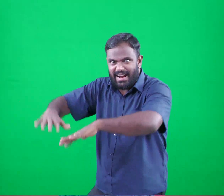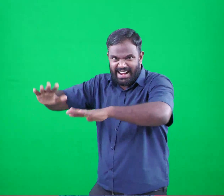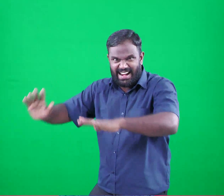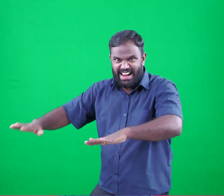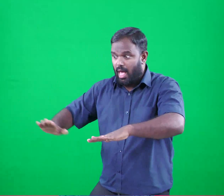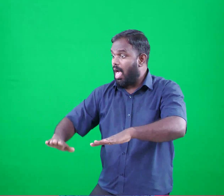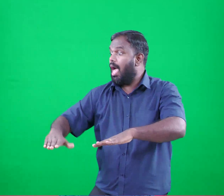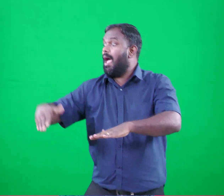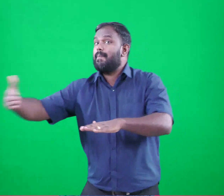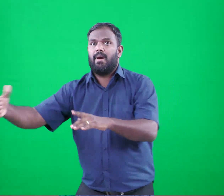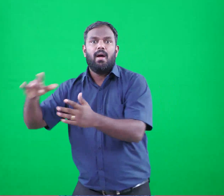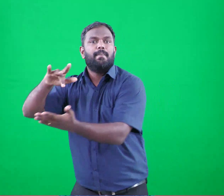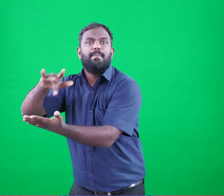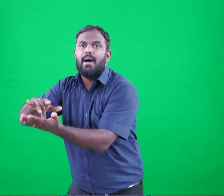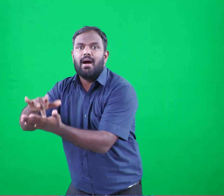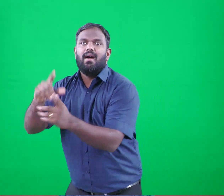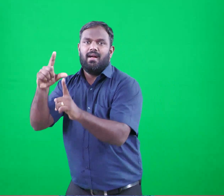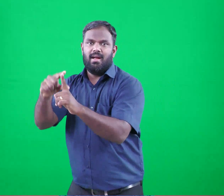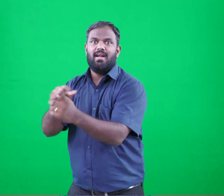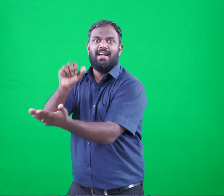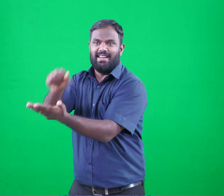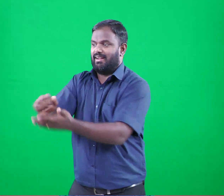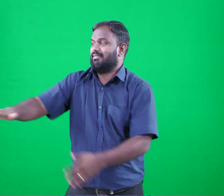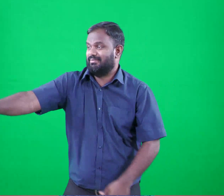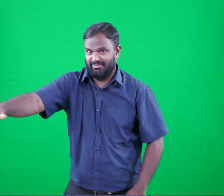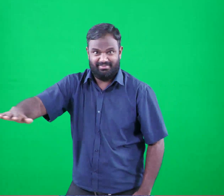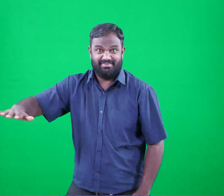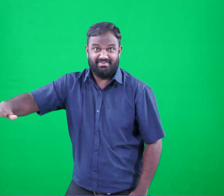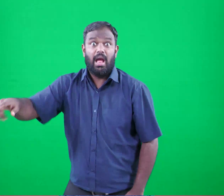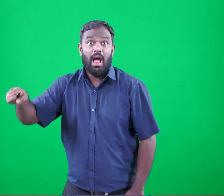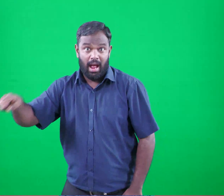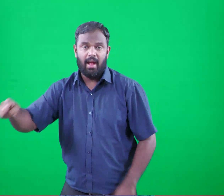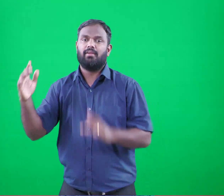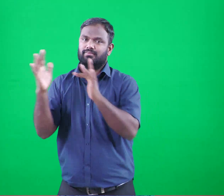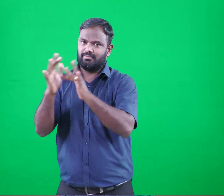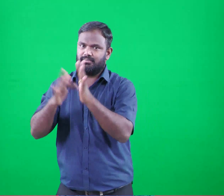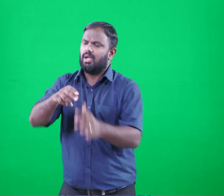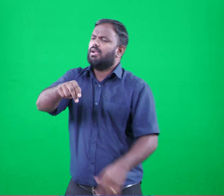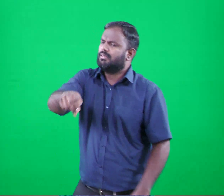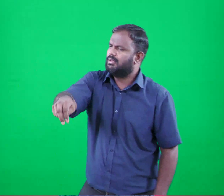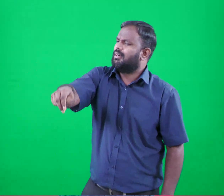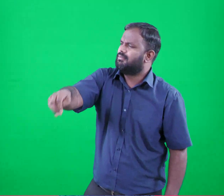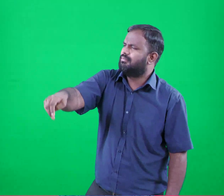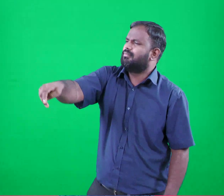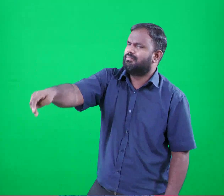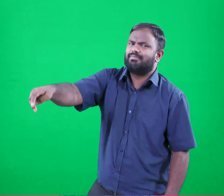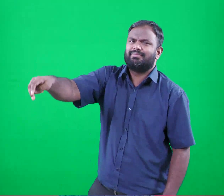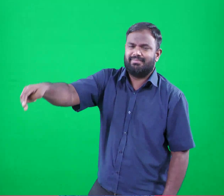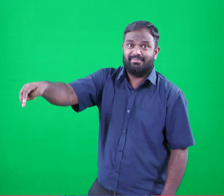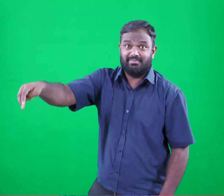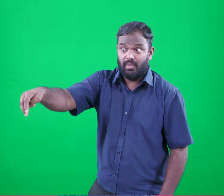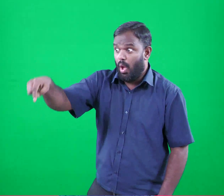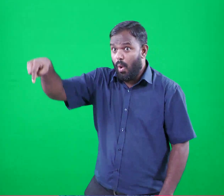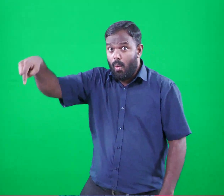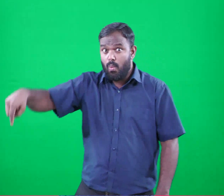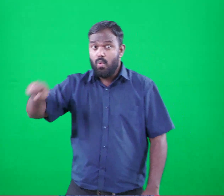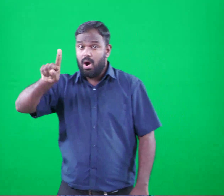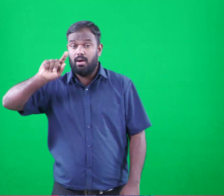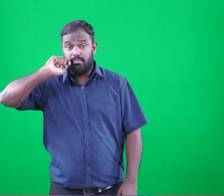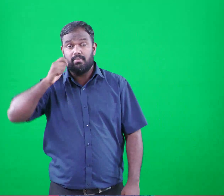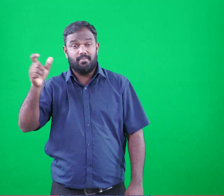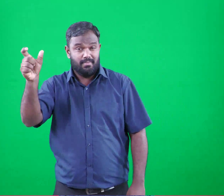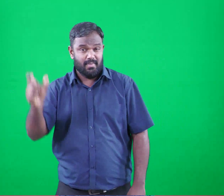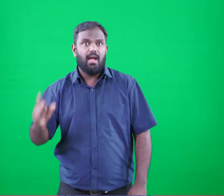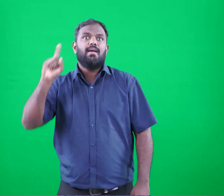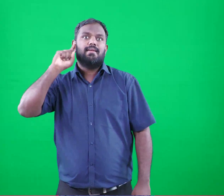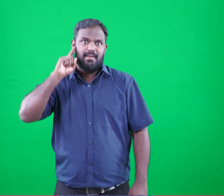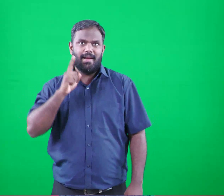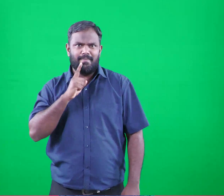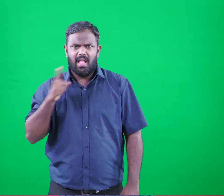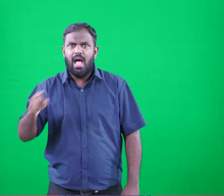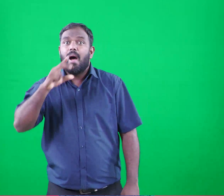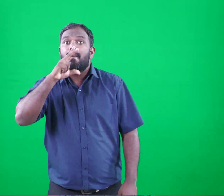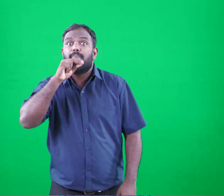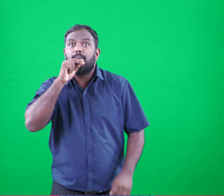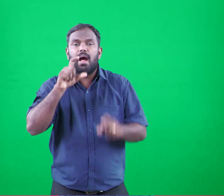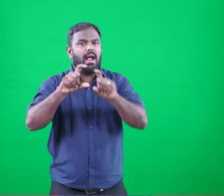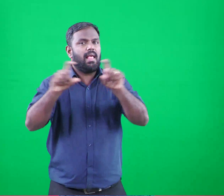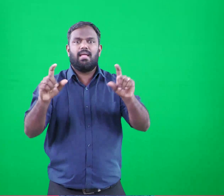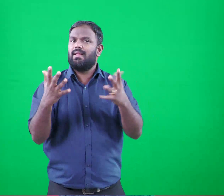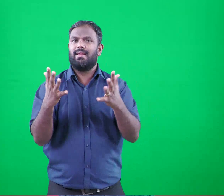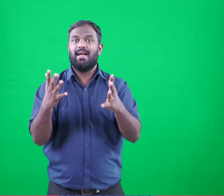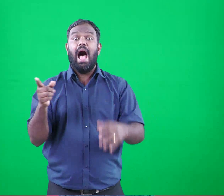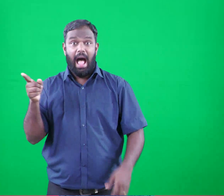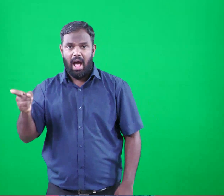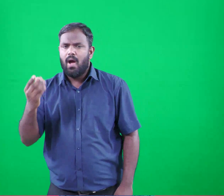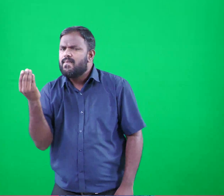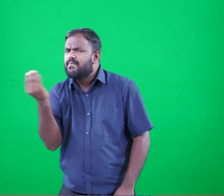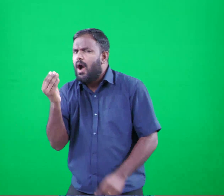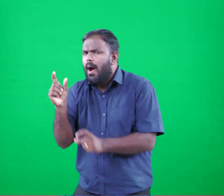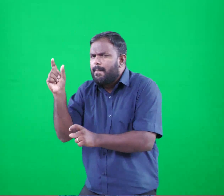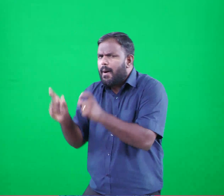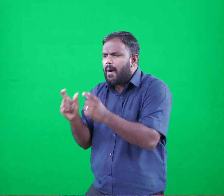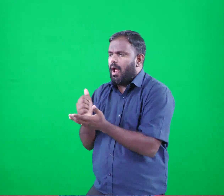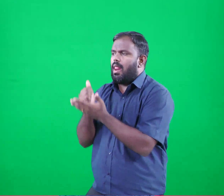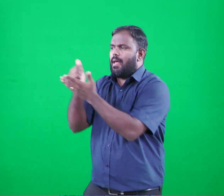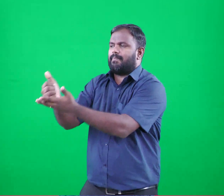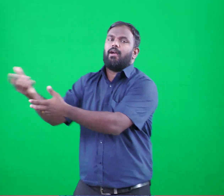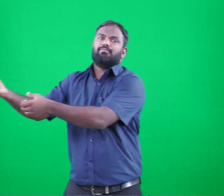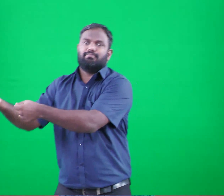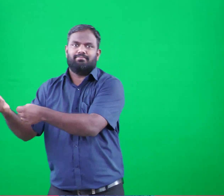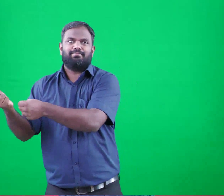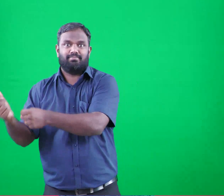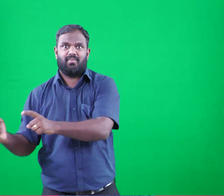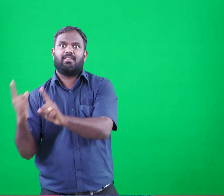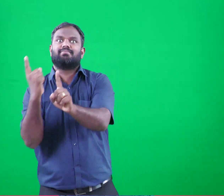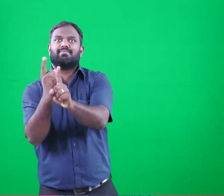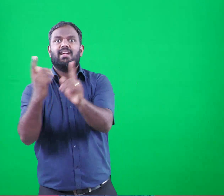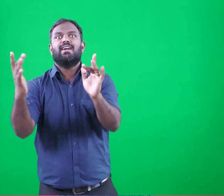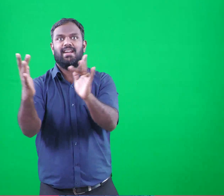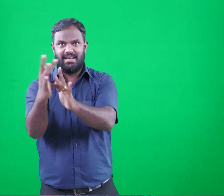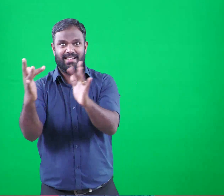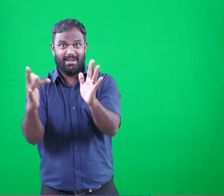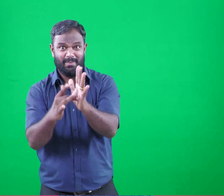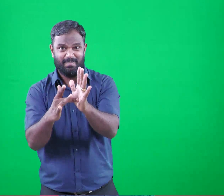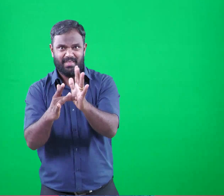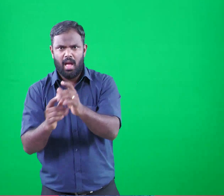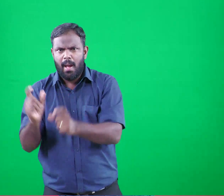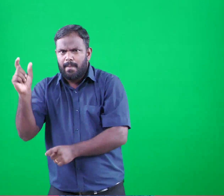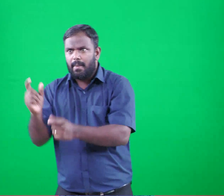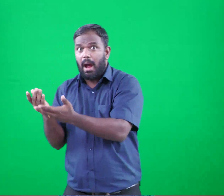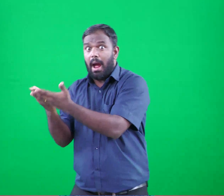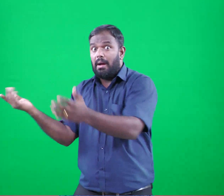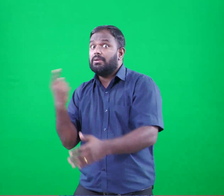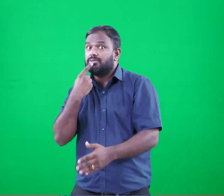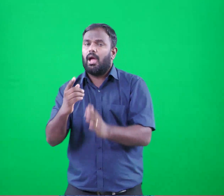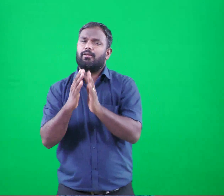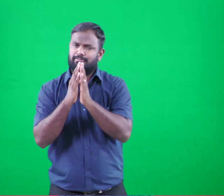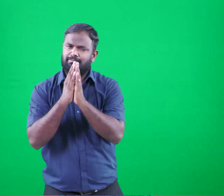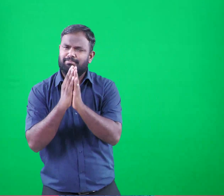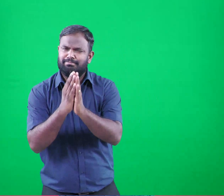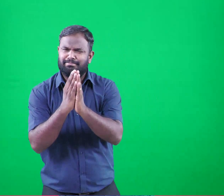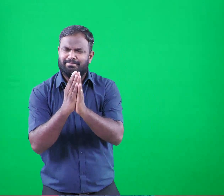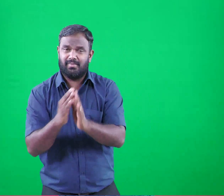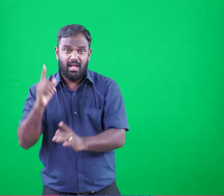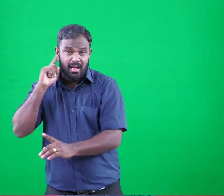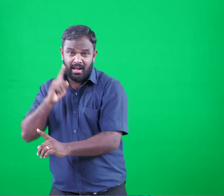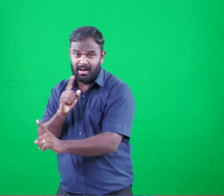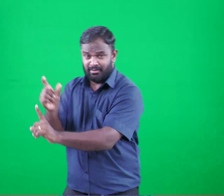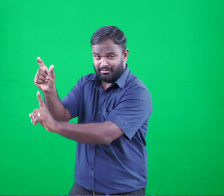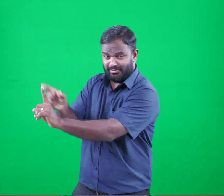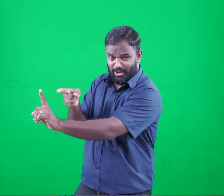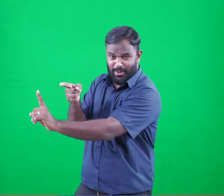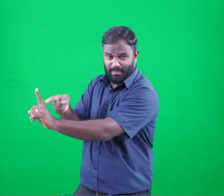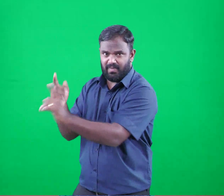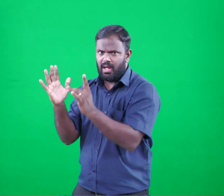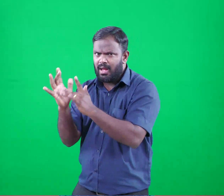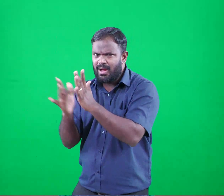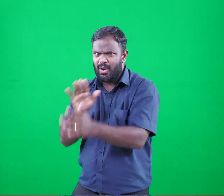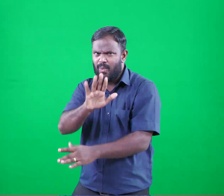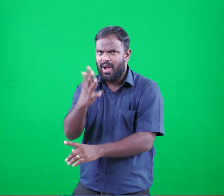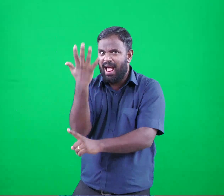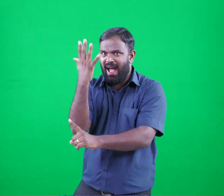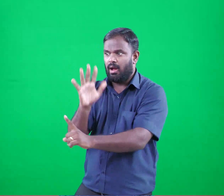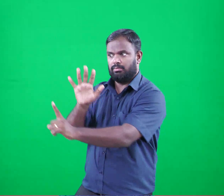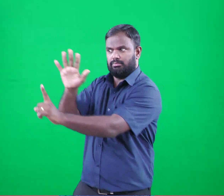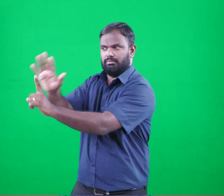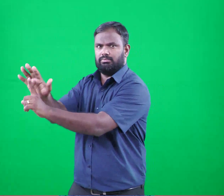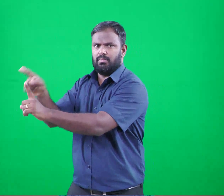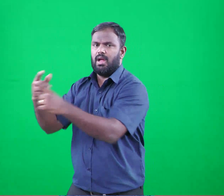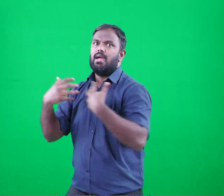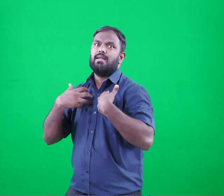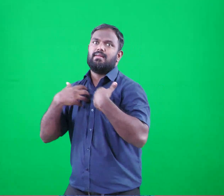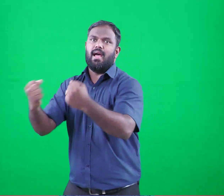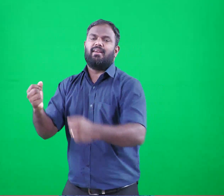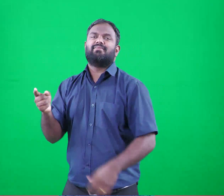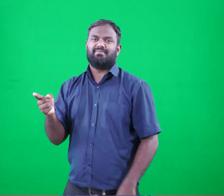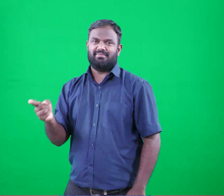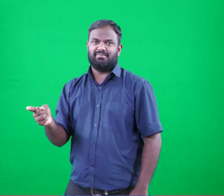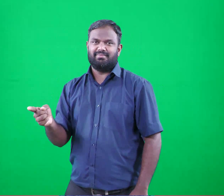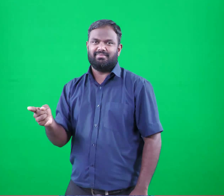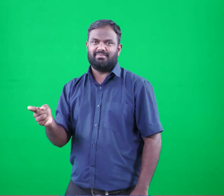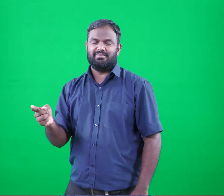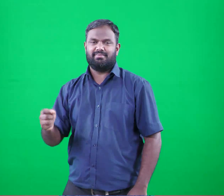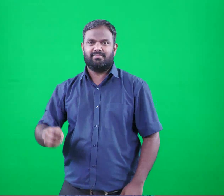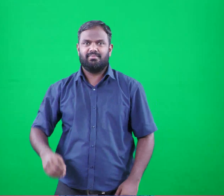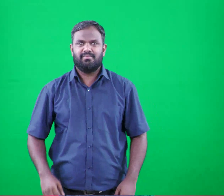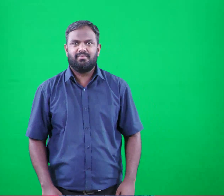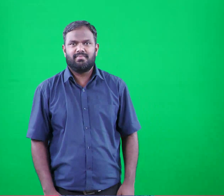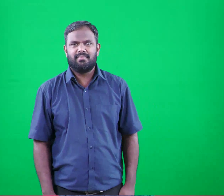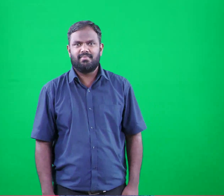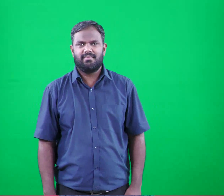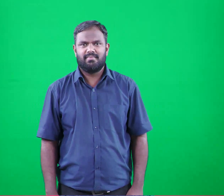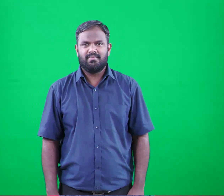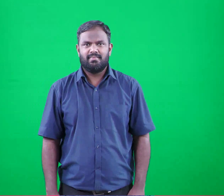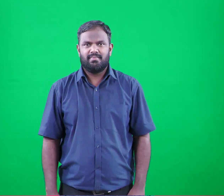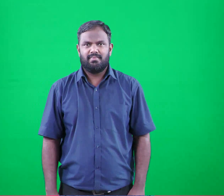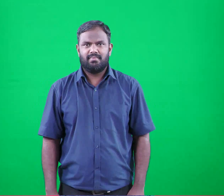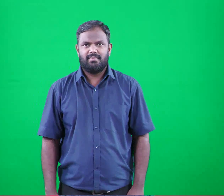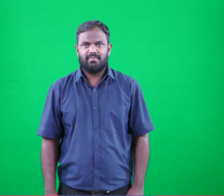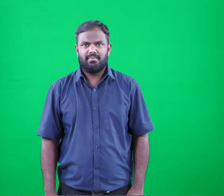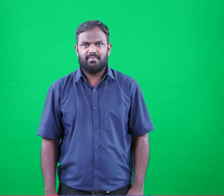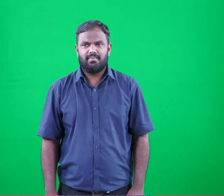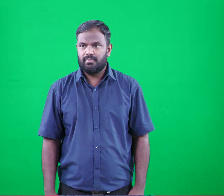Some people brought to Him a man who was deaf and hardly able to speak, and they begged Jesus to place His hand on him.